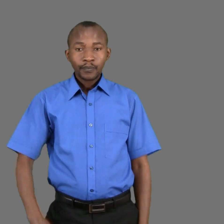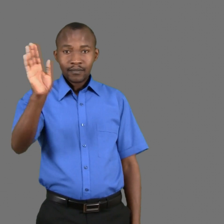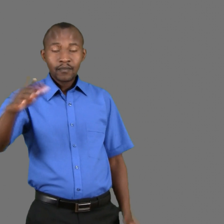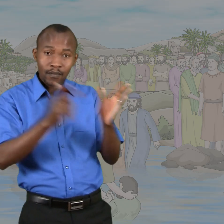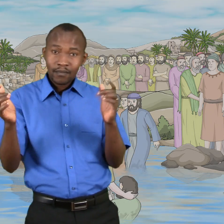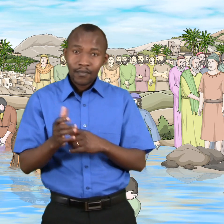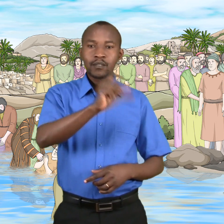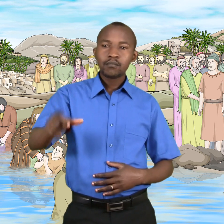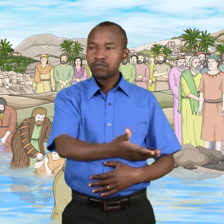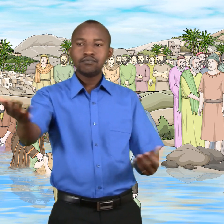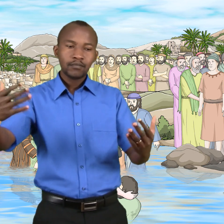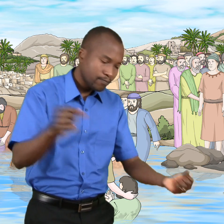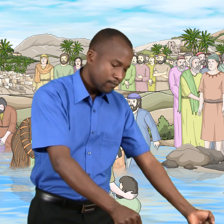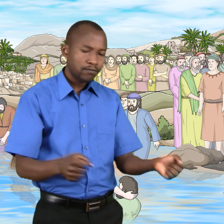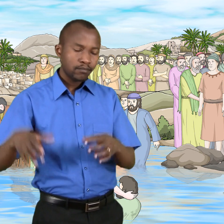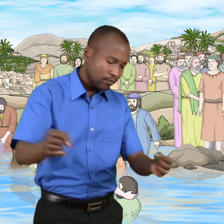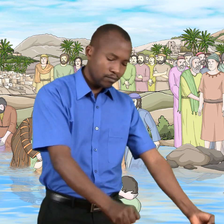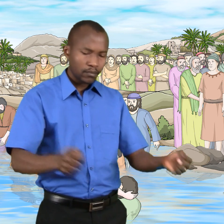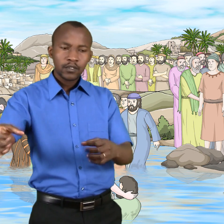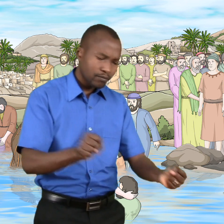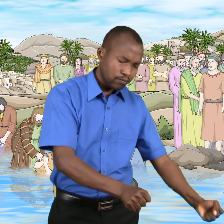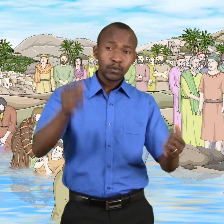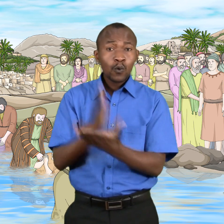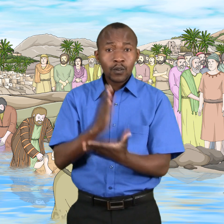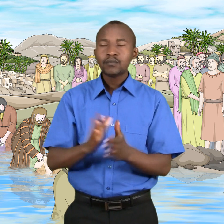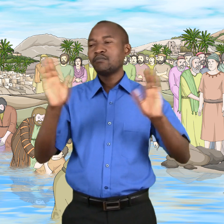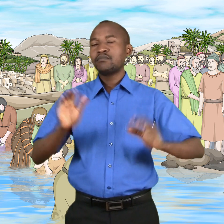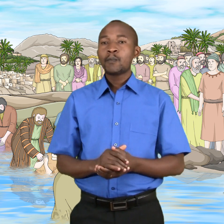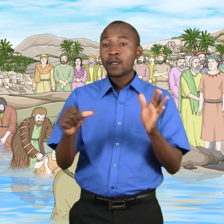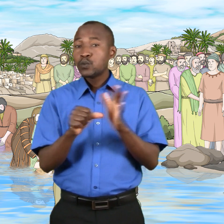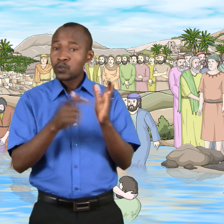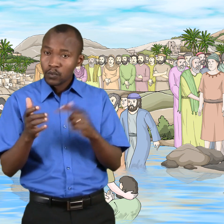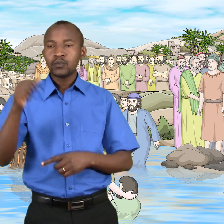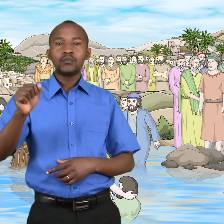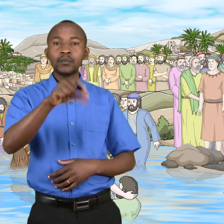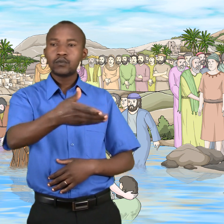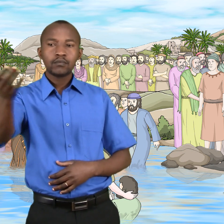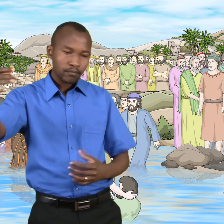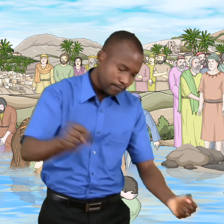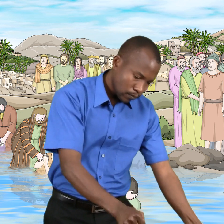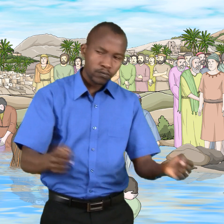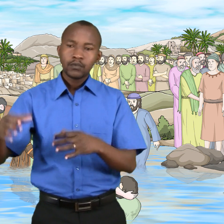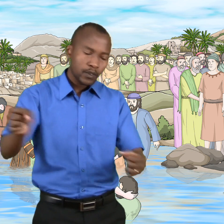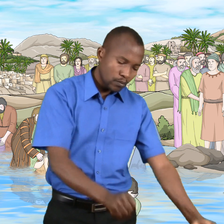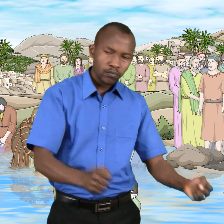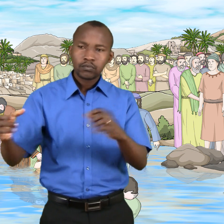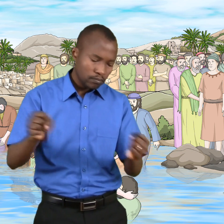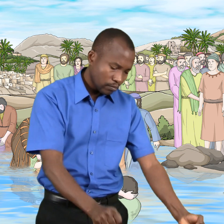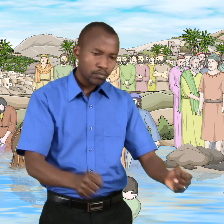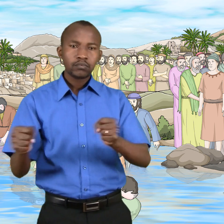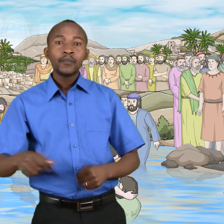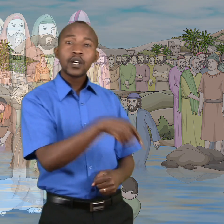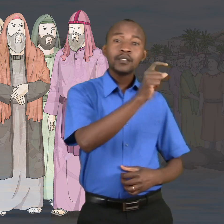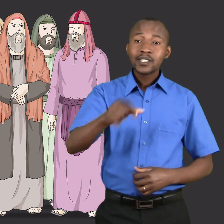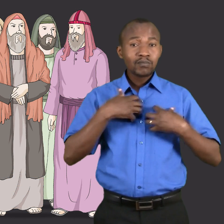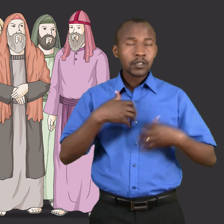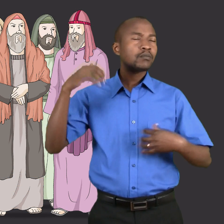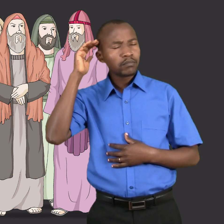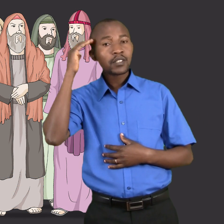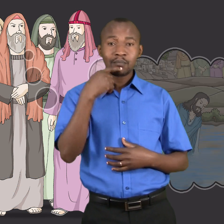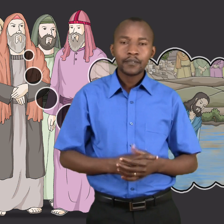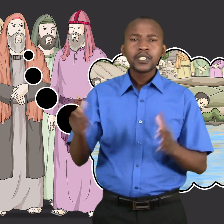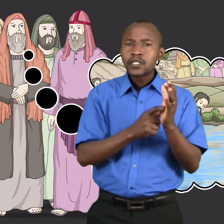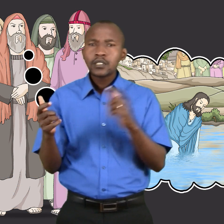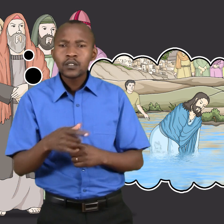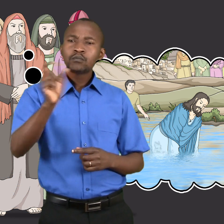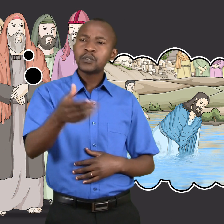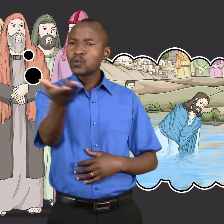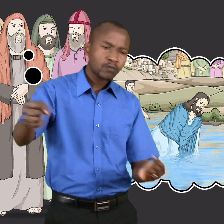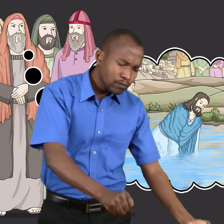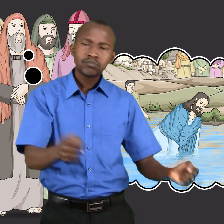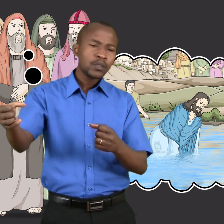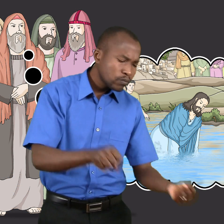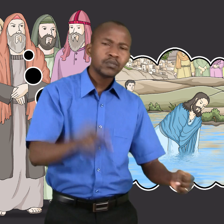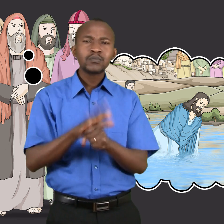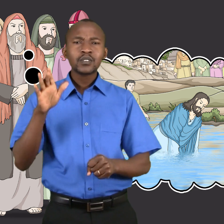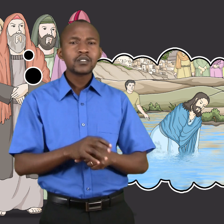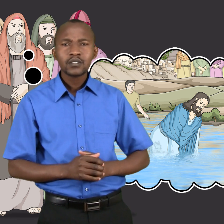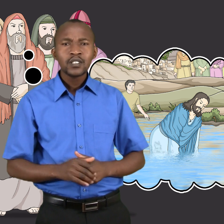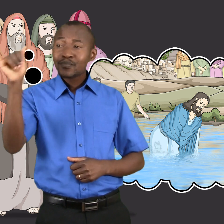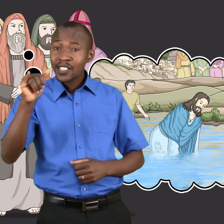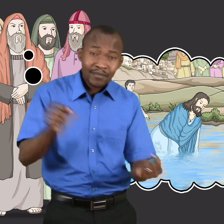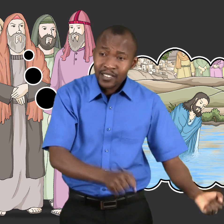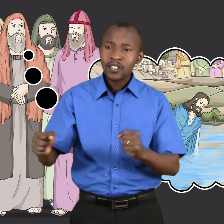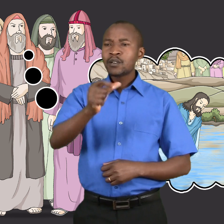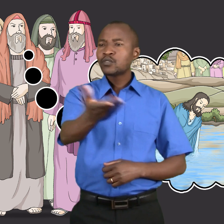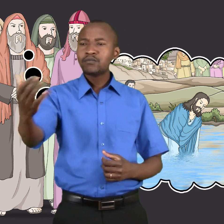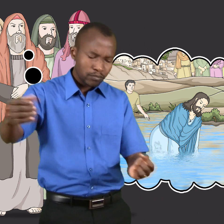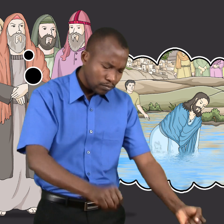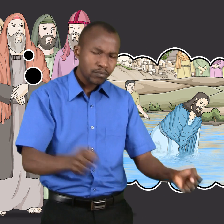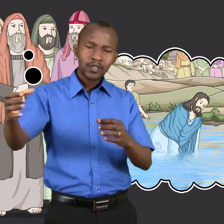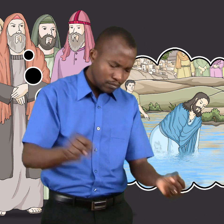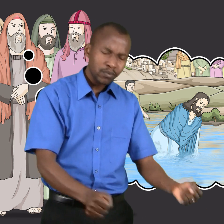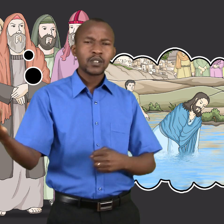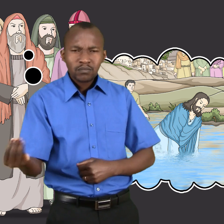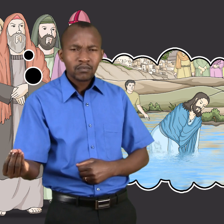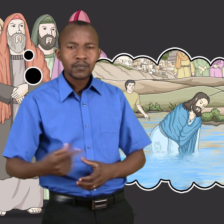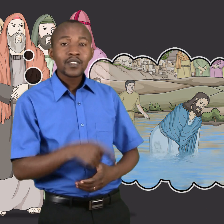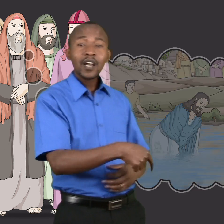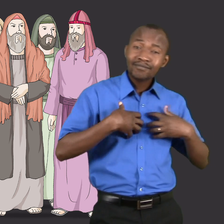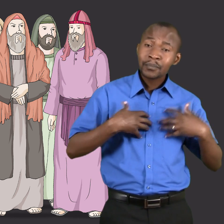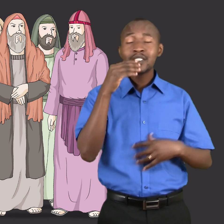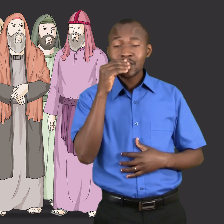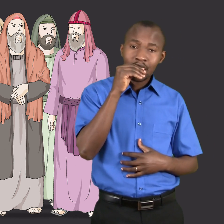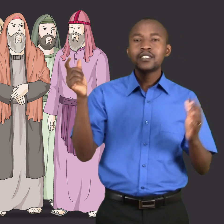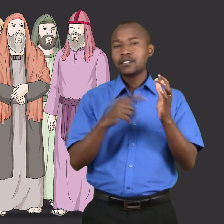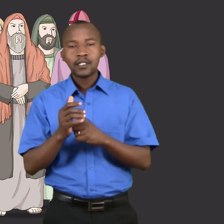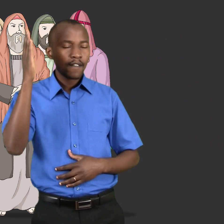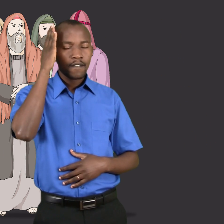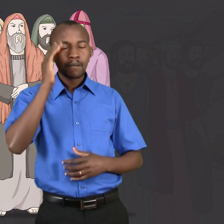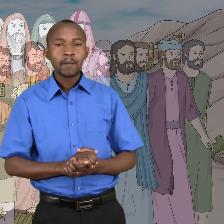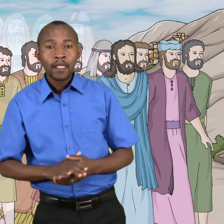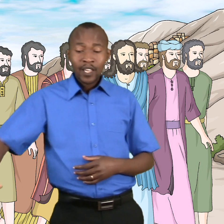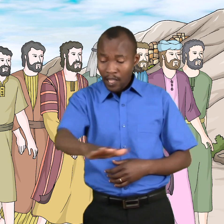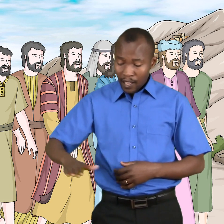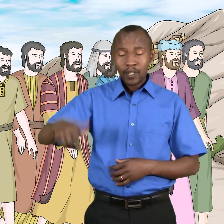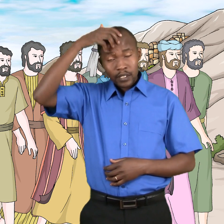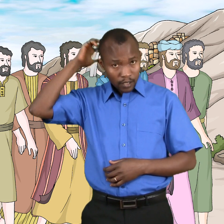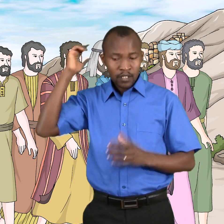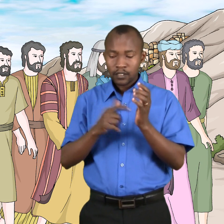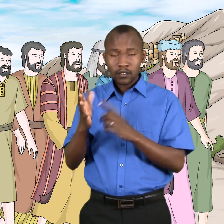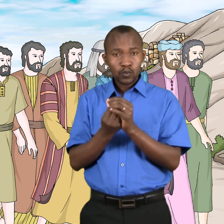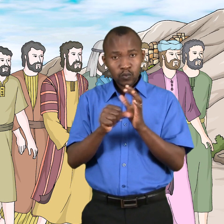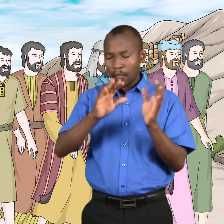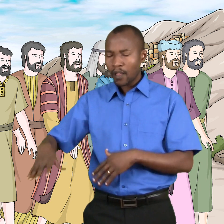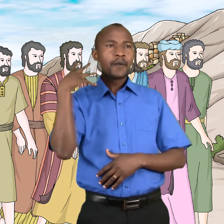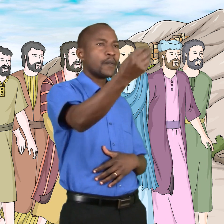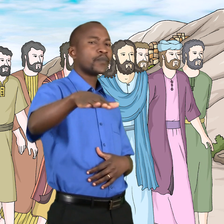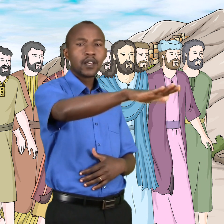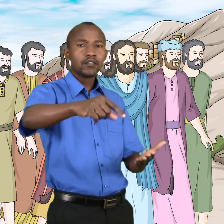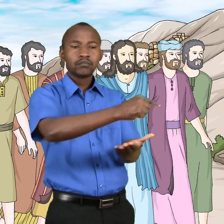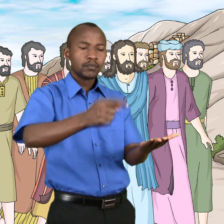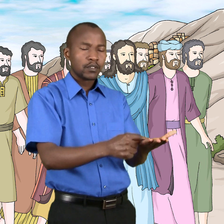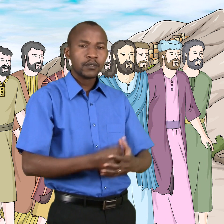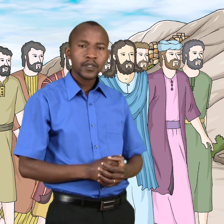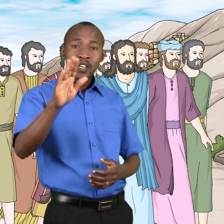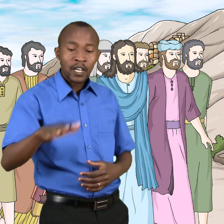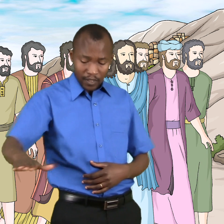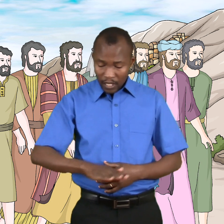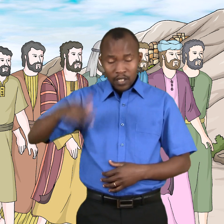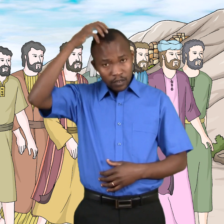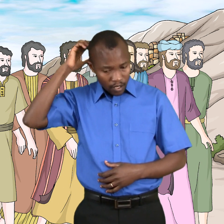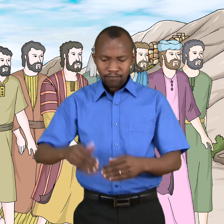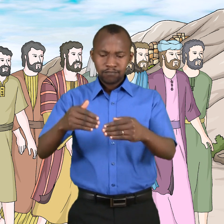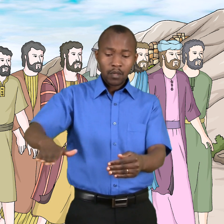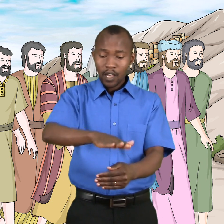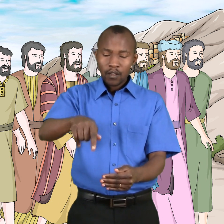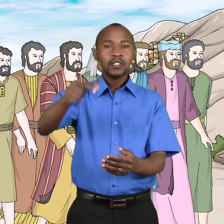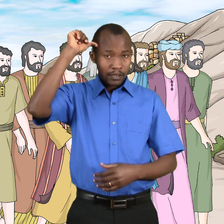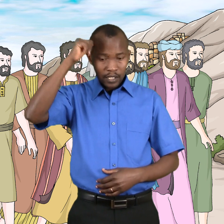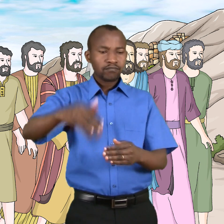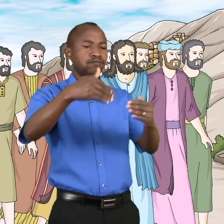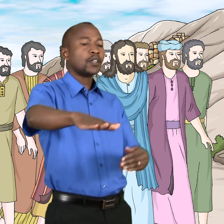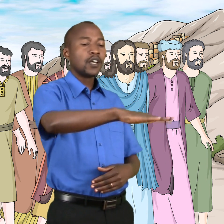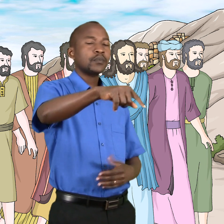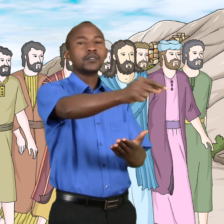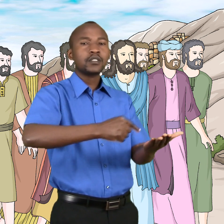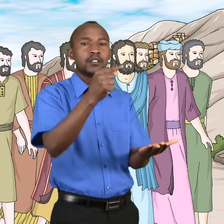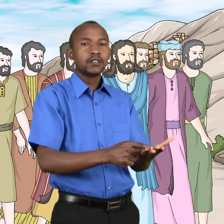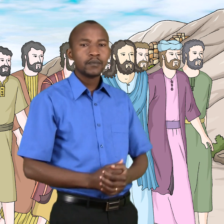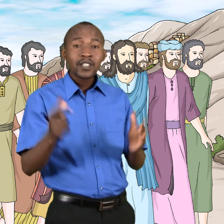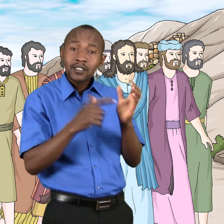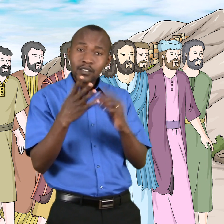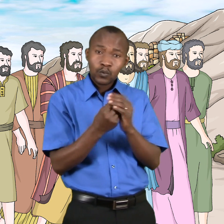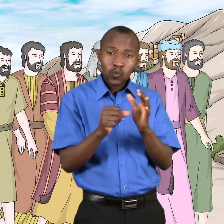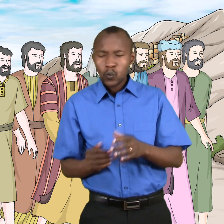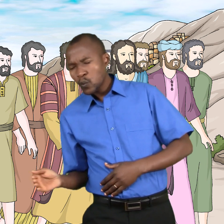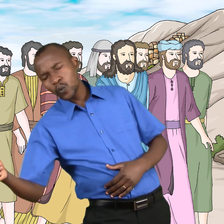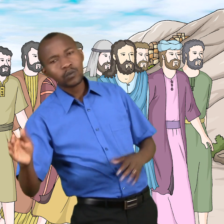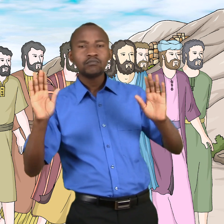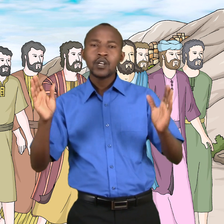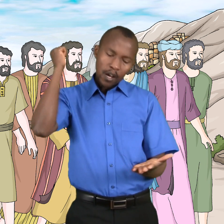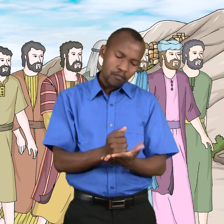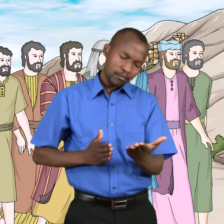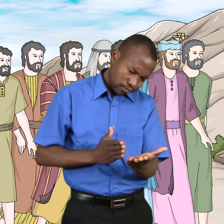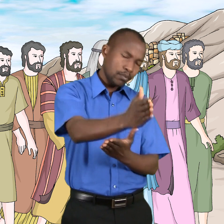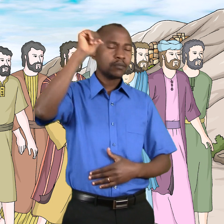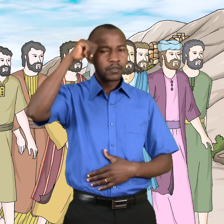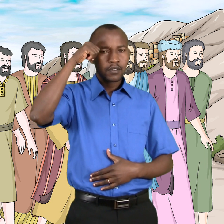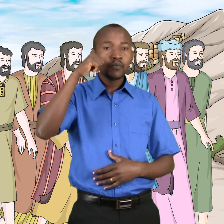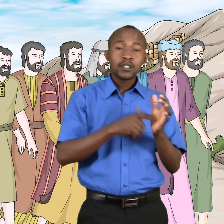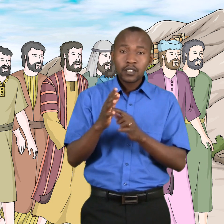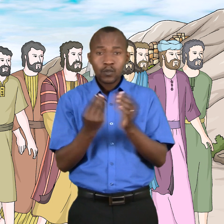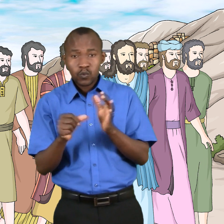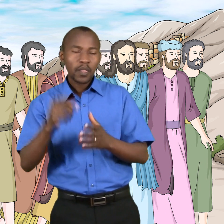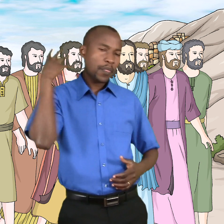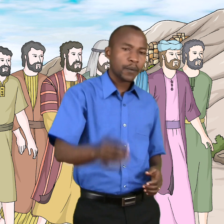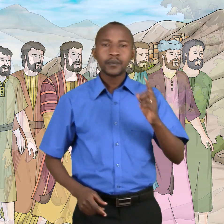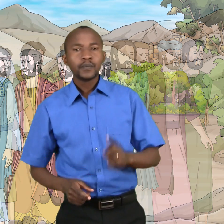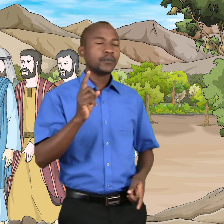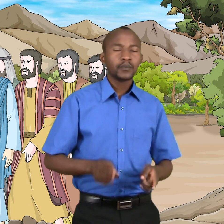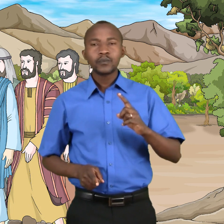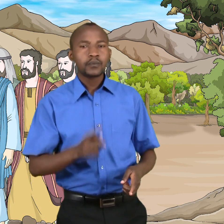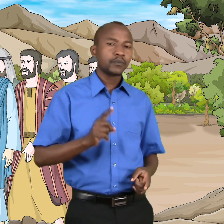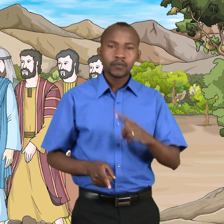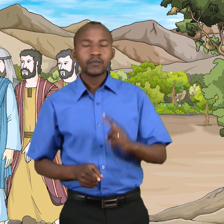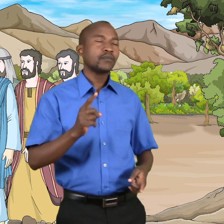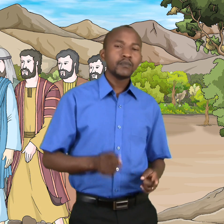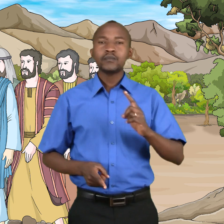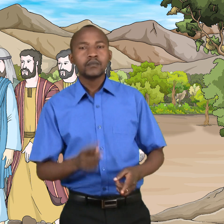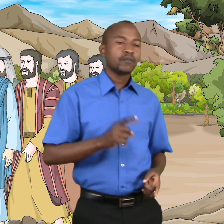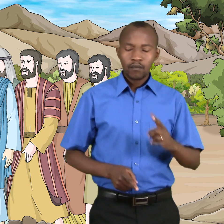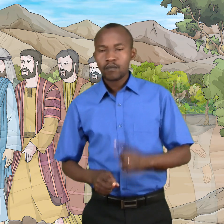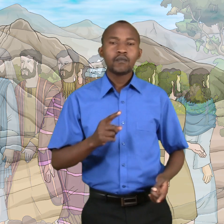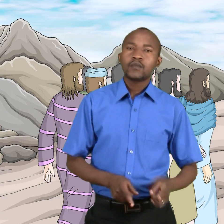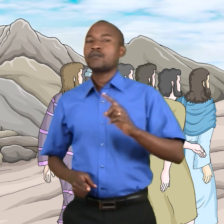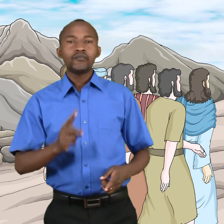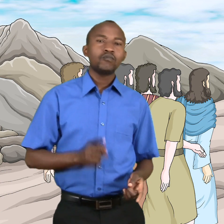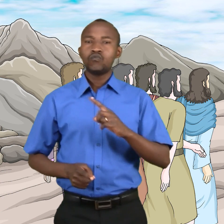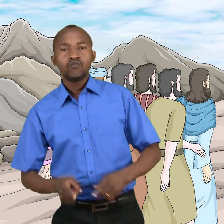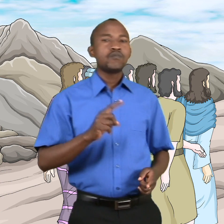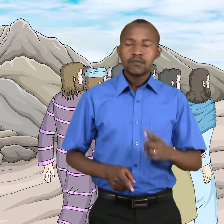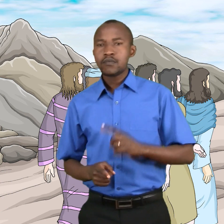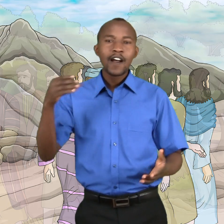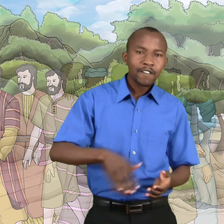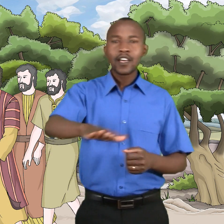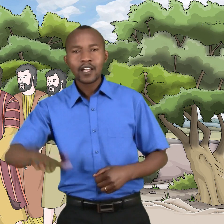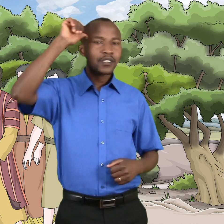When Jesus realized that the Pharisees were aware He was gaining and baptizing more disciples than John (although it was not Jesus who baptized, but His disciples), He left Judea and returned to Galilee.